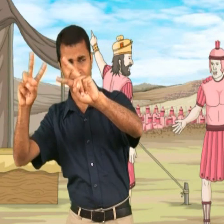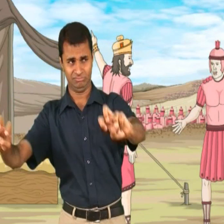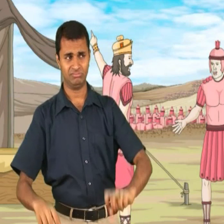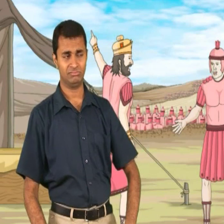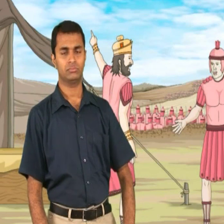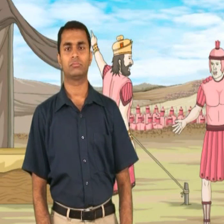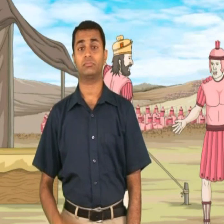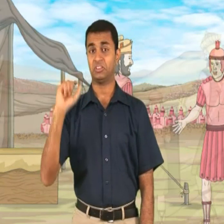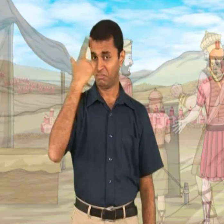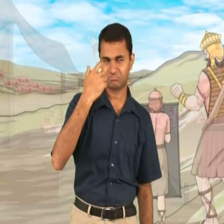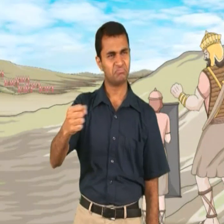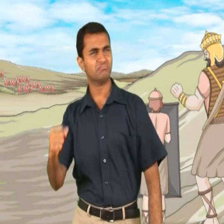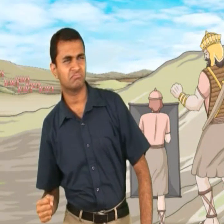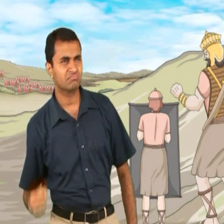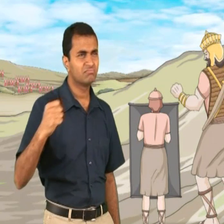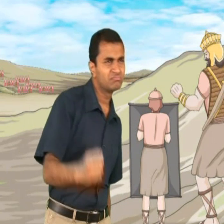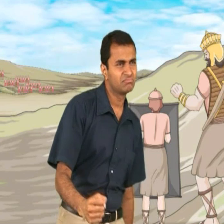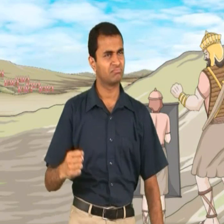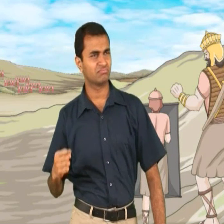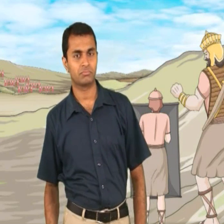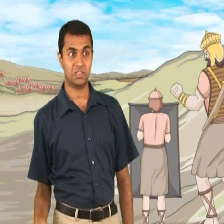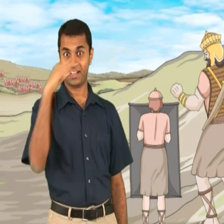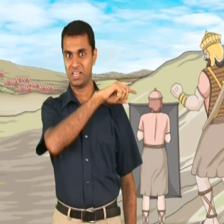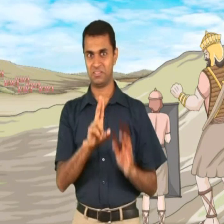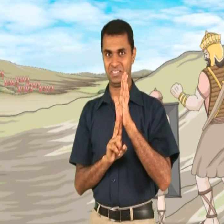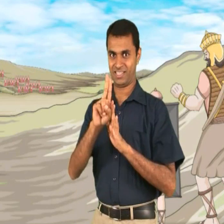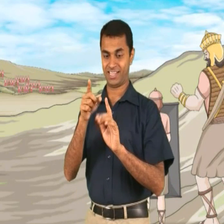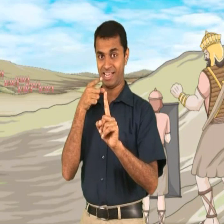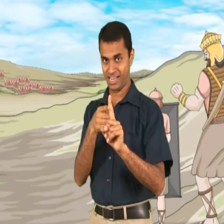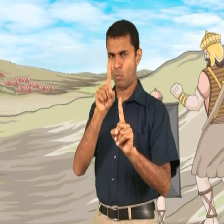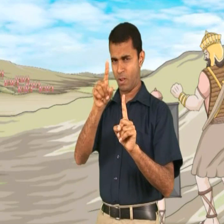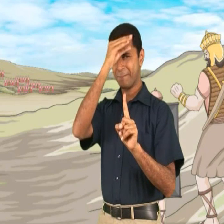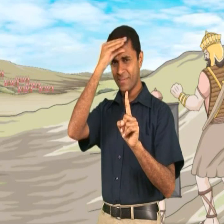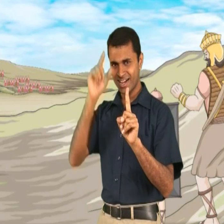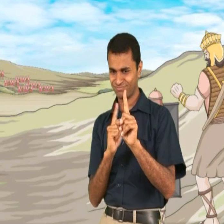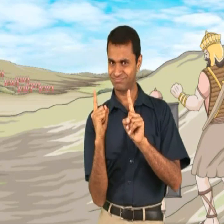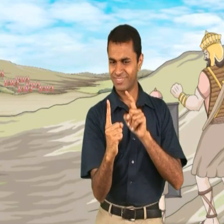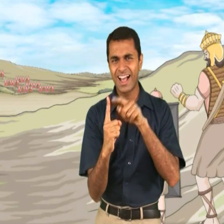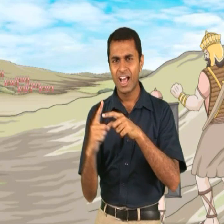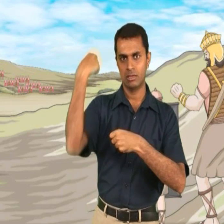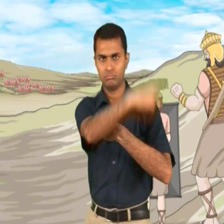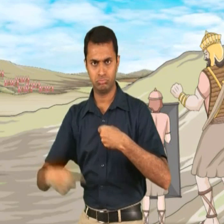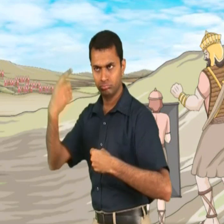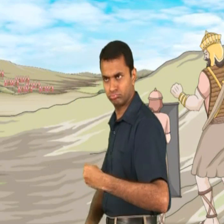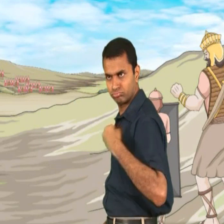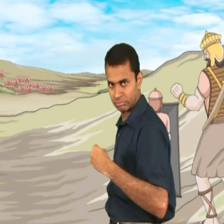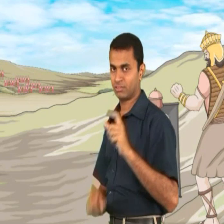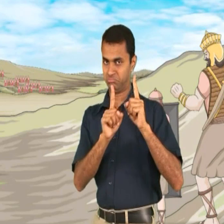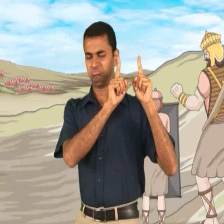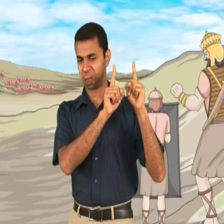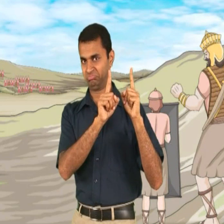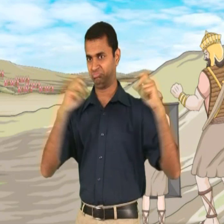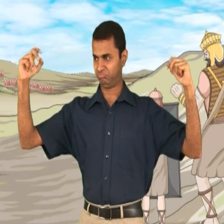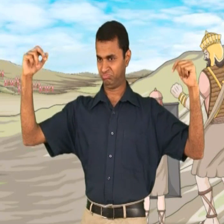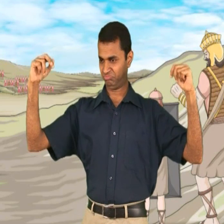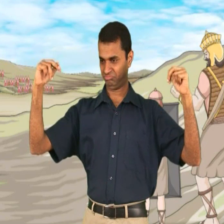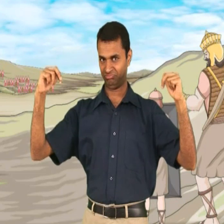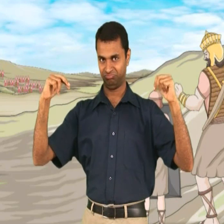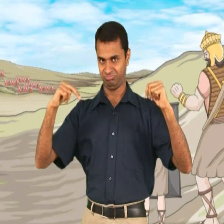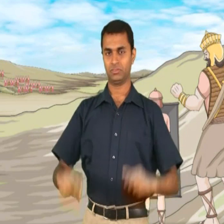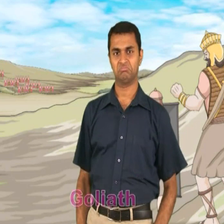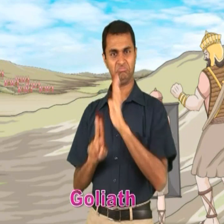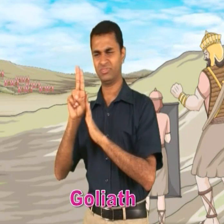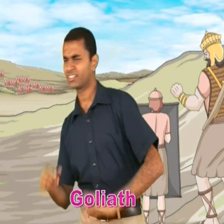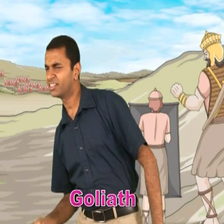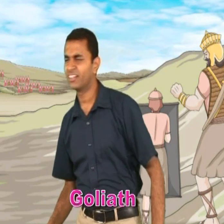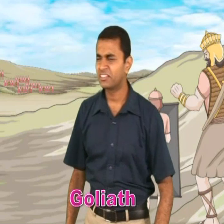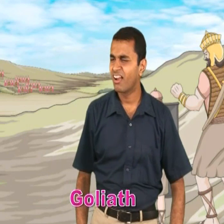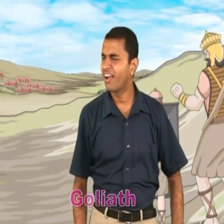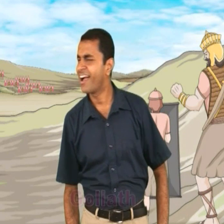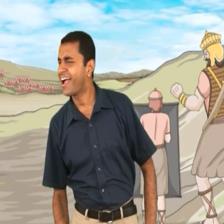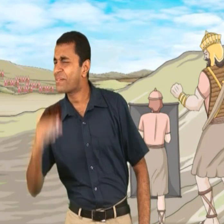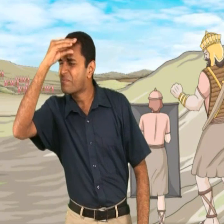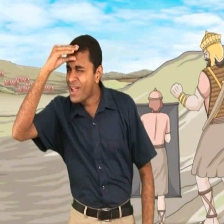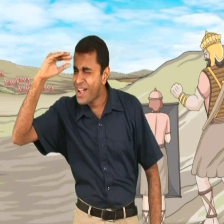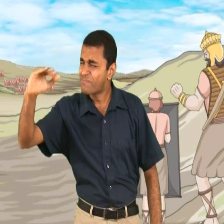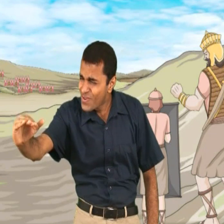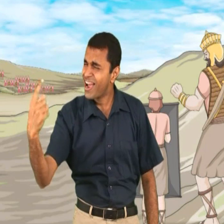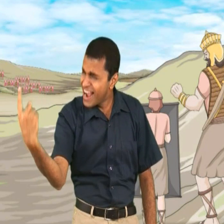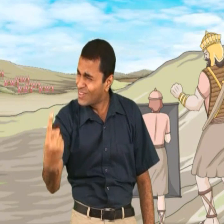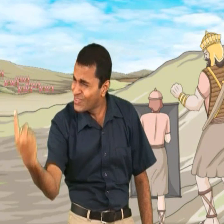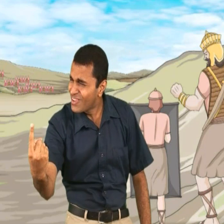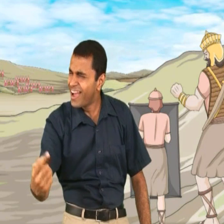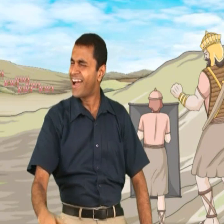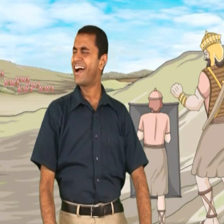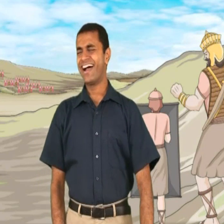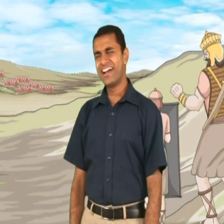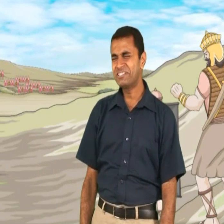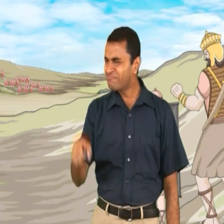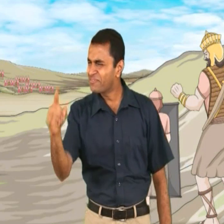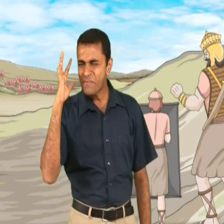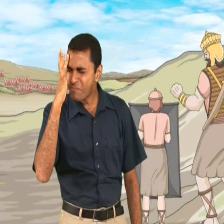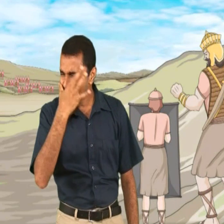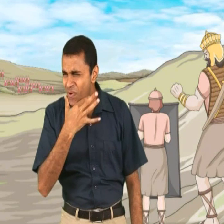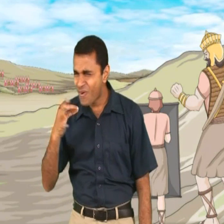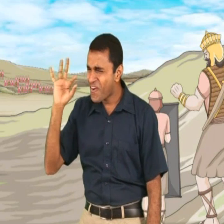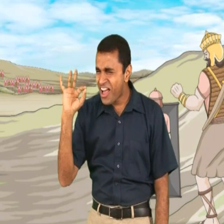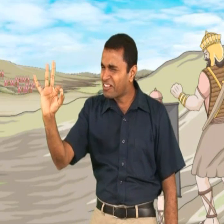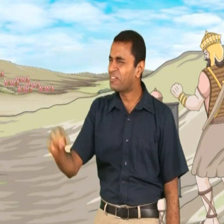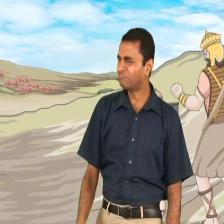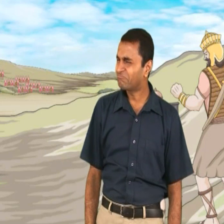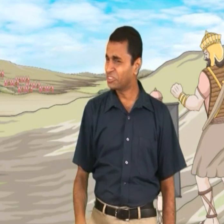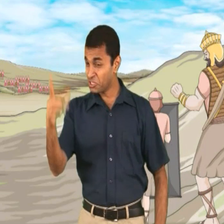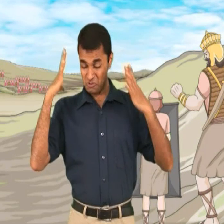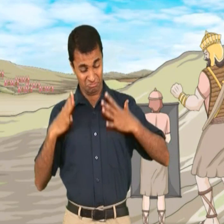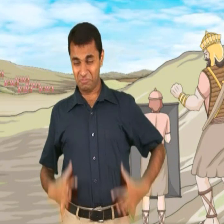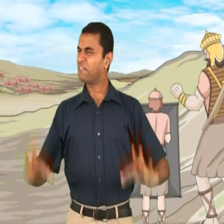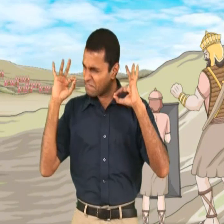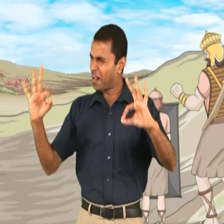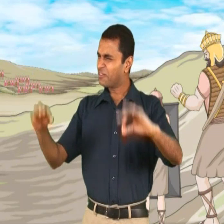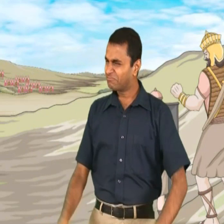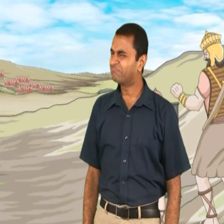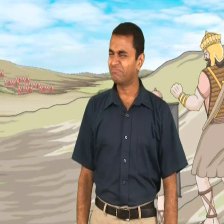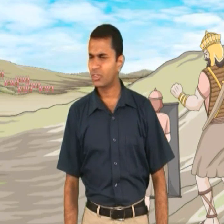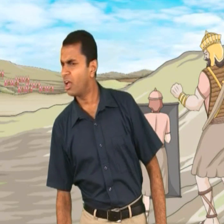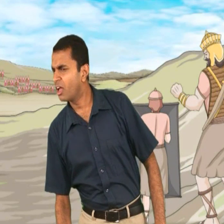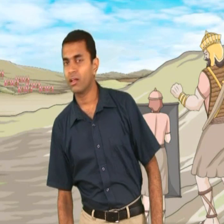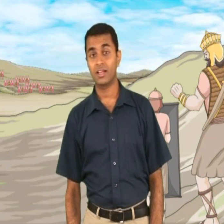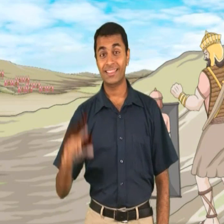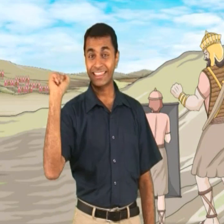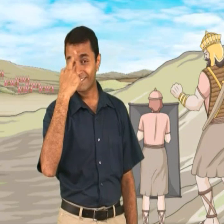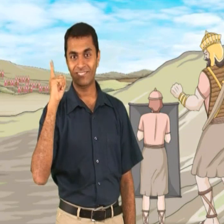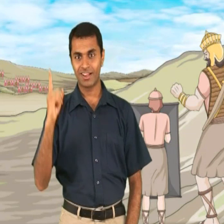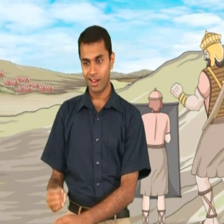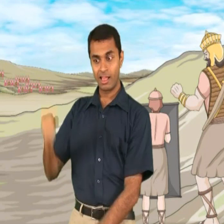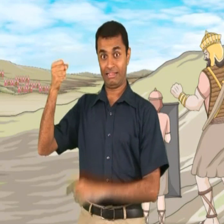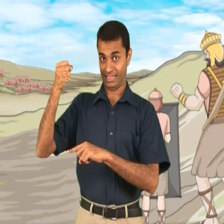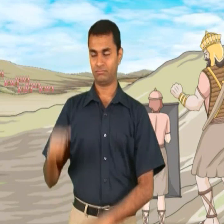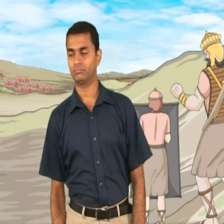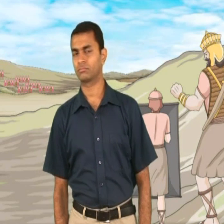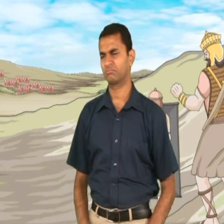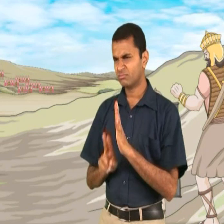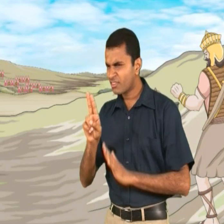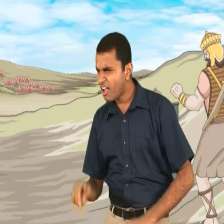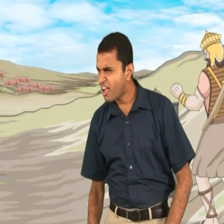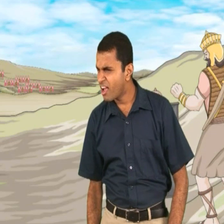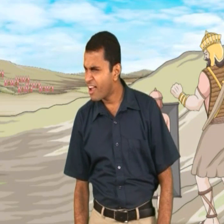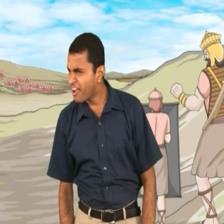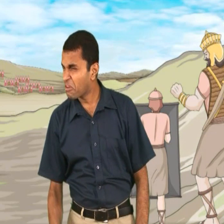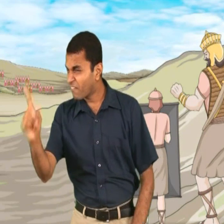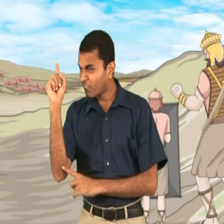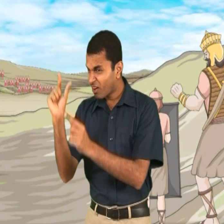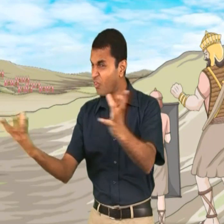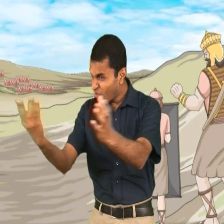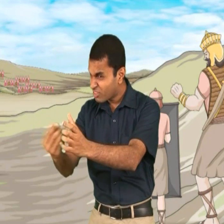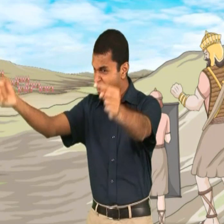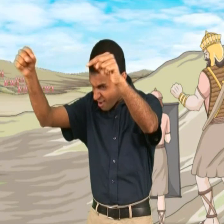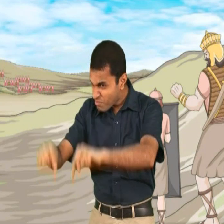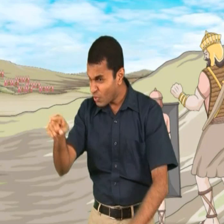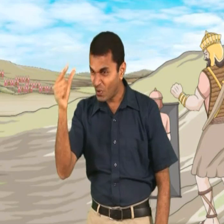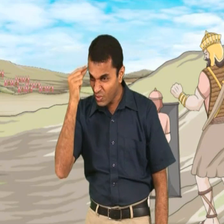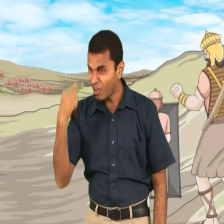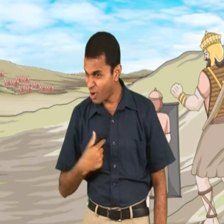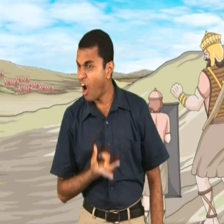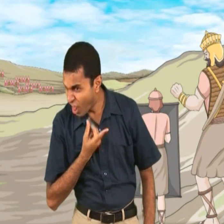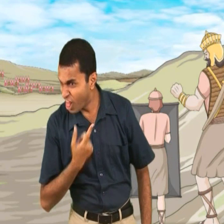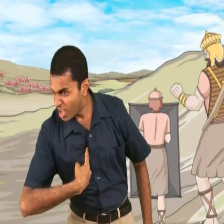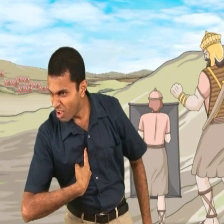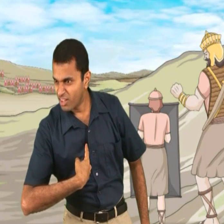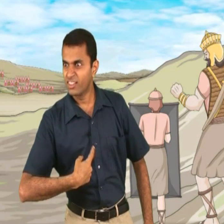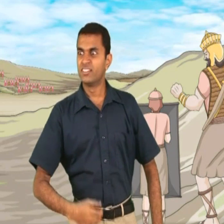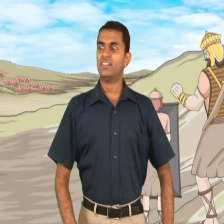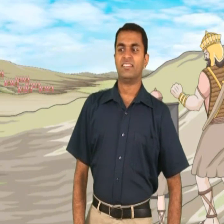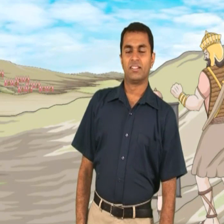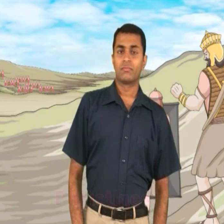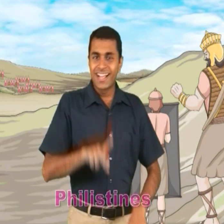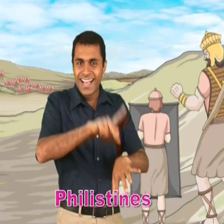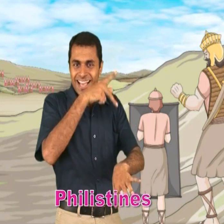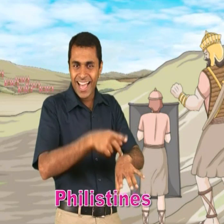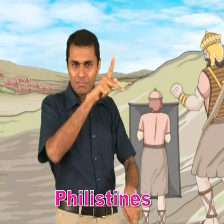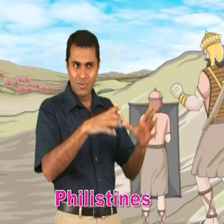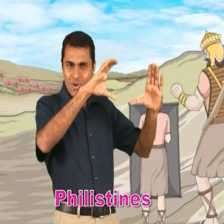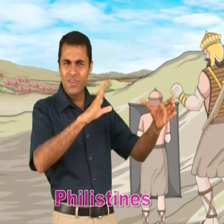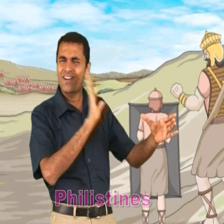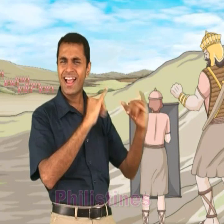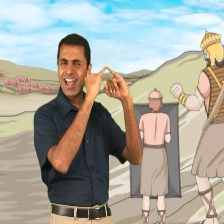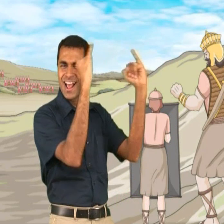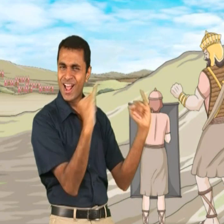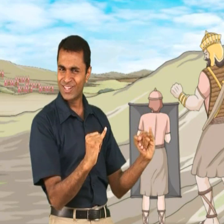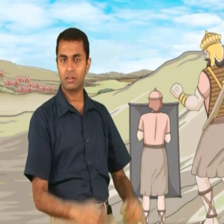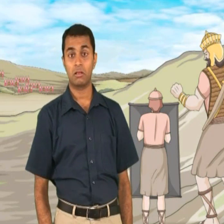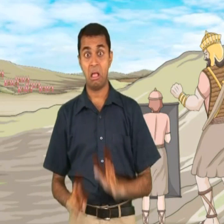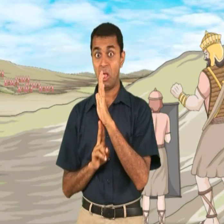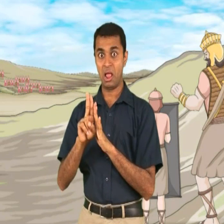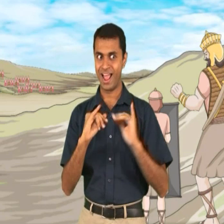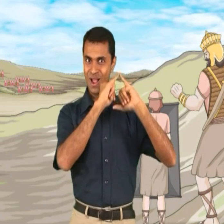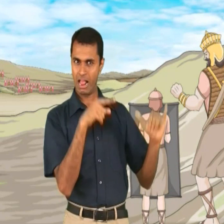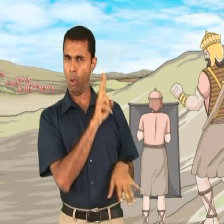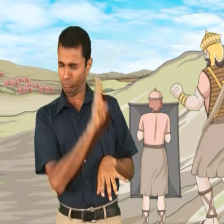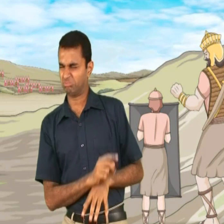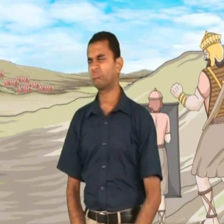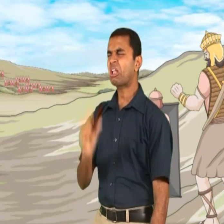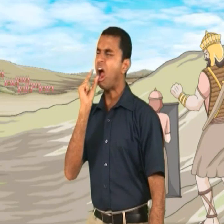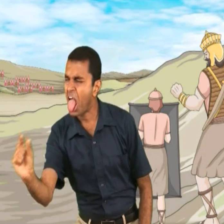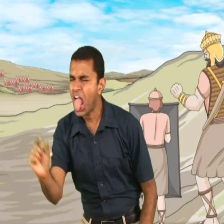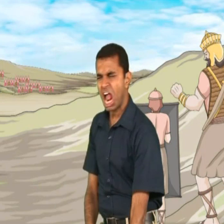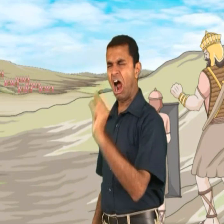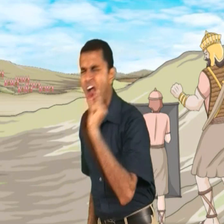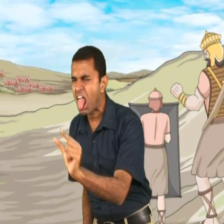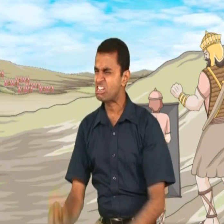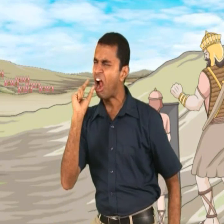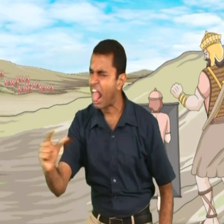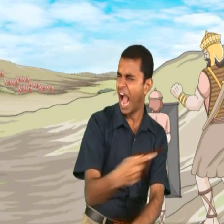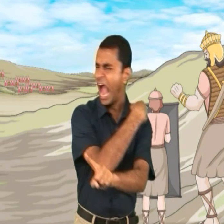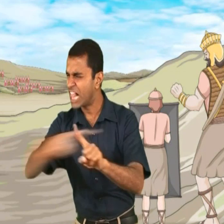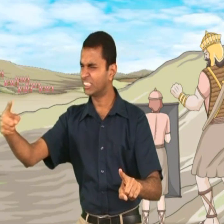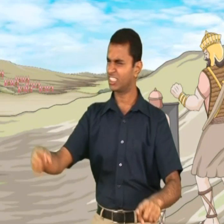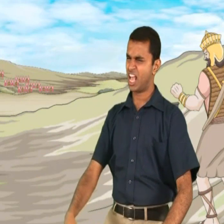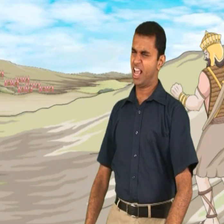“Am I a dog,” he said to David, “that you come at me with sticks?” And the Philistine cursed David by his gods. “Come here,” he called to David, “and I will give your flesh to the birds of the air and the beasts of the field!”